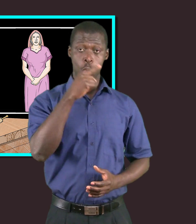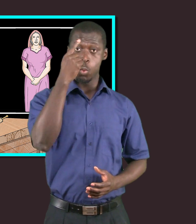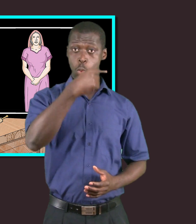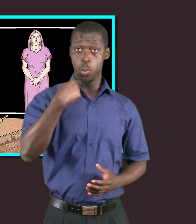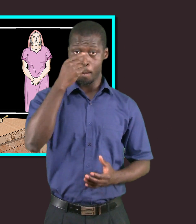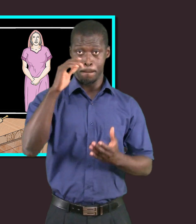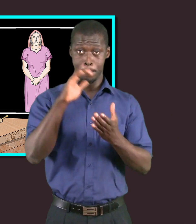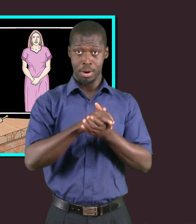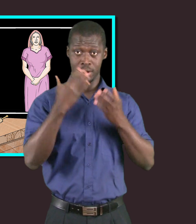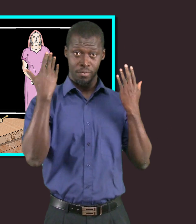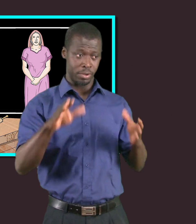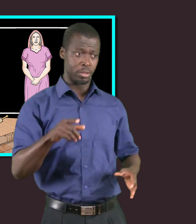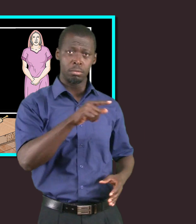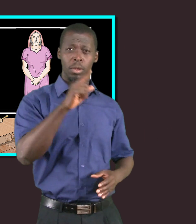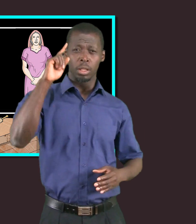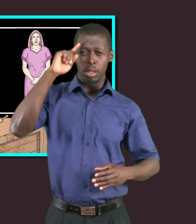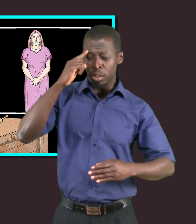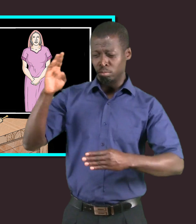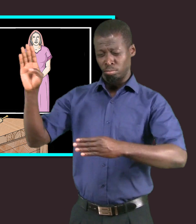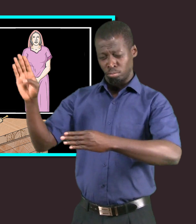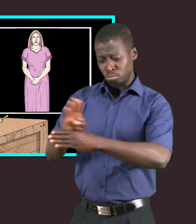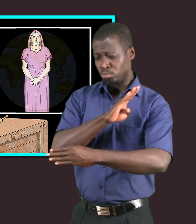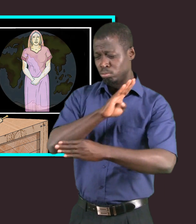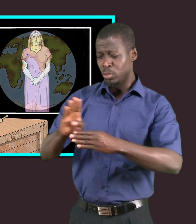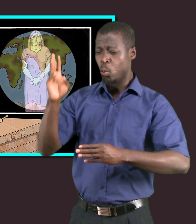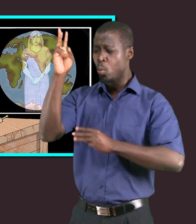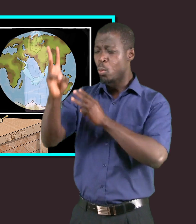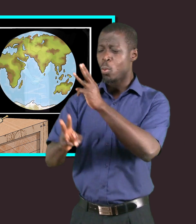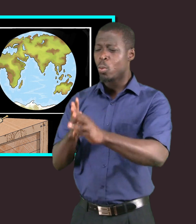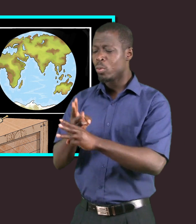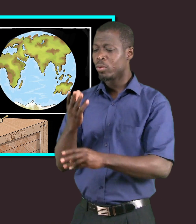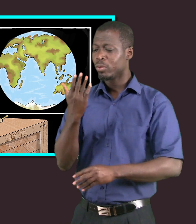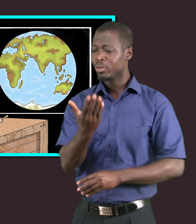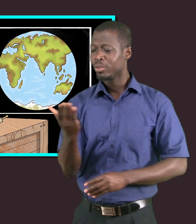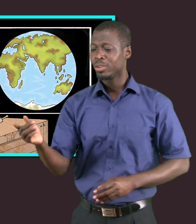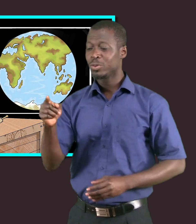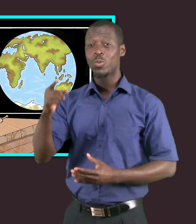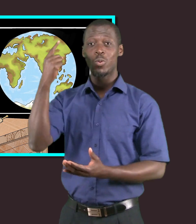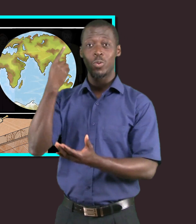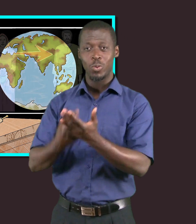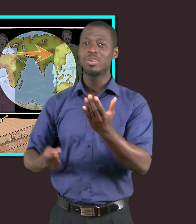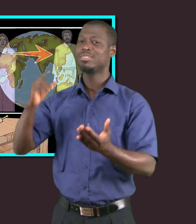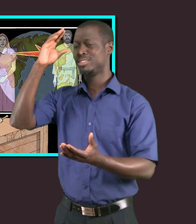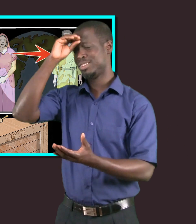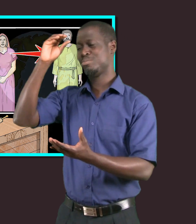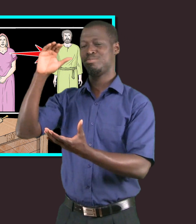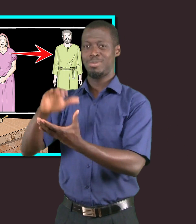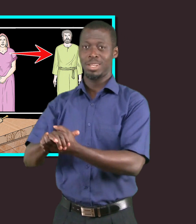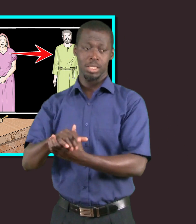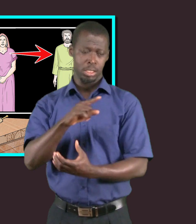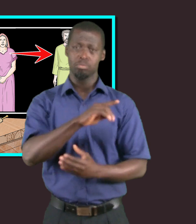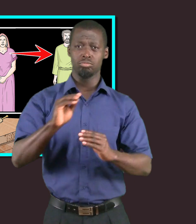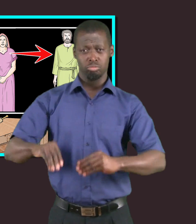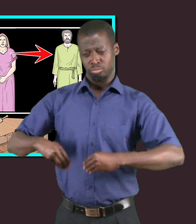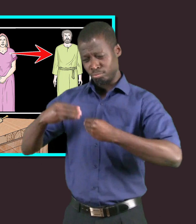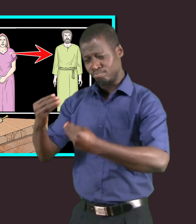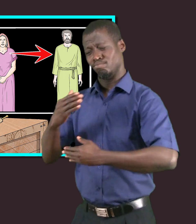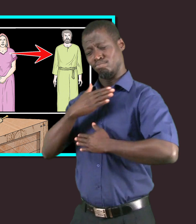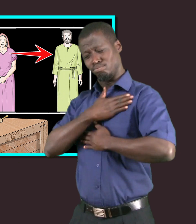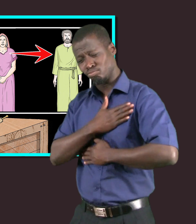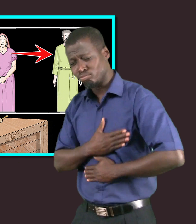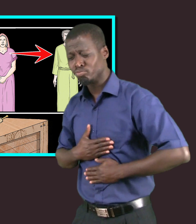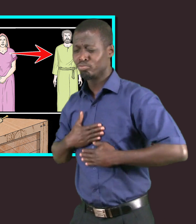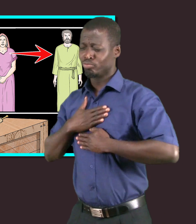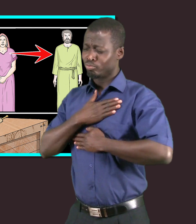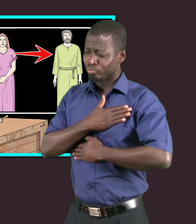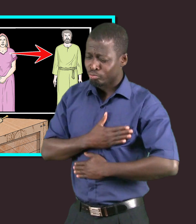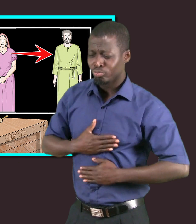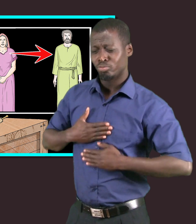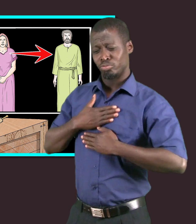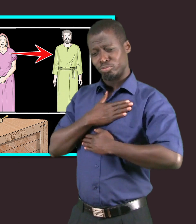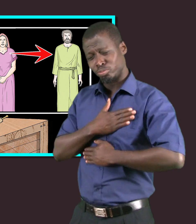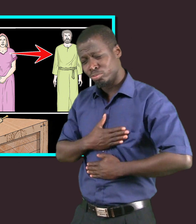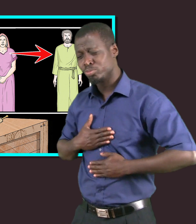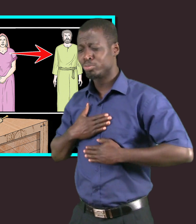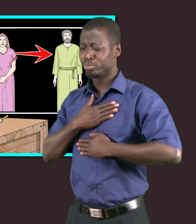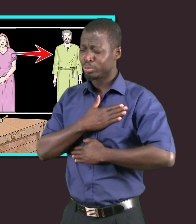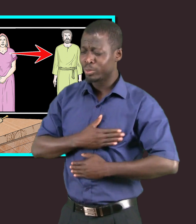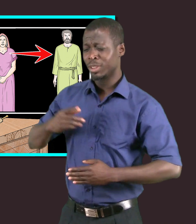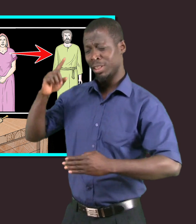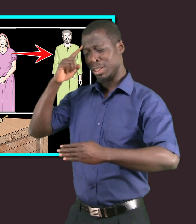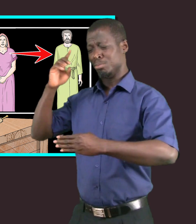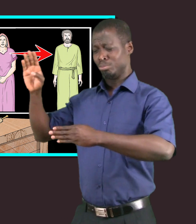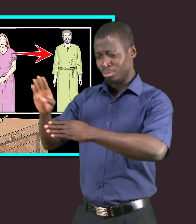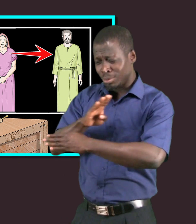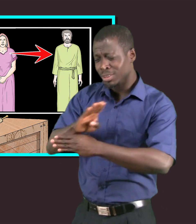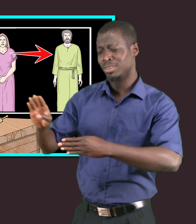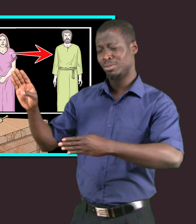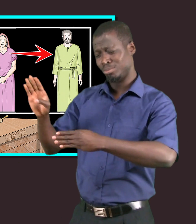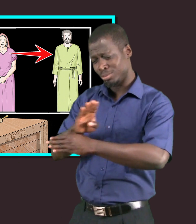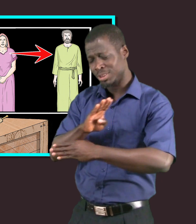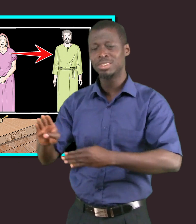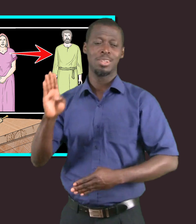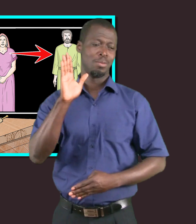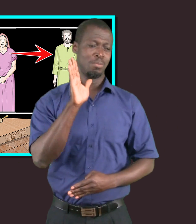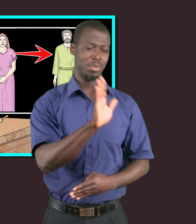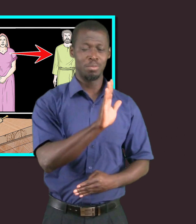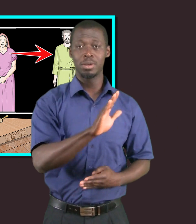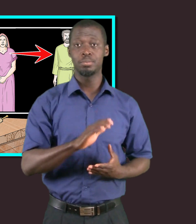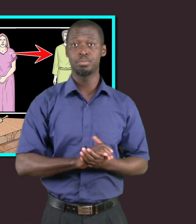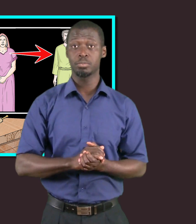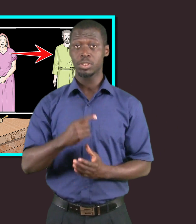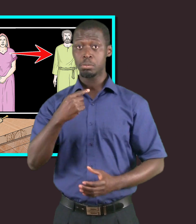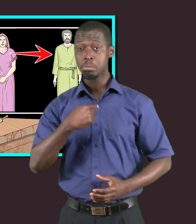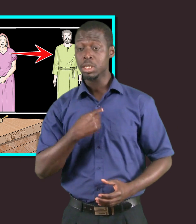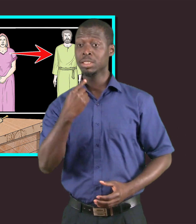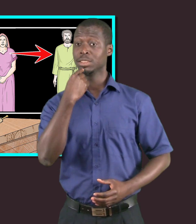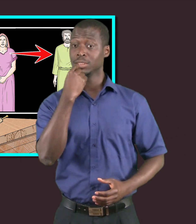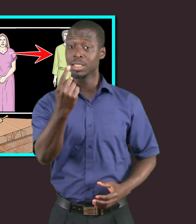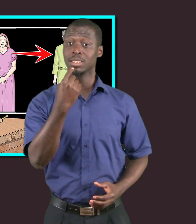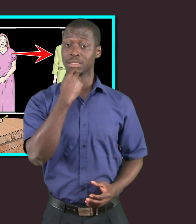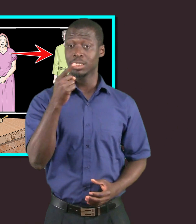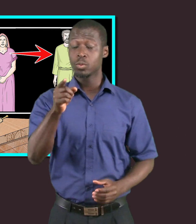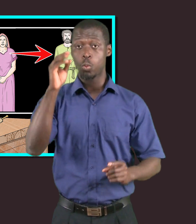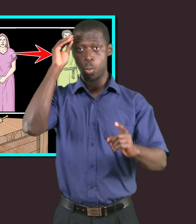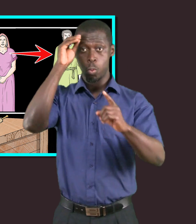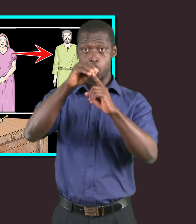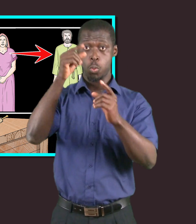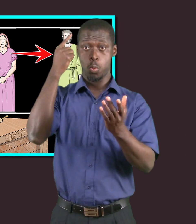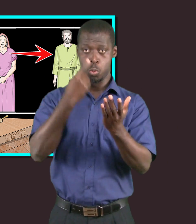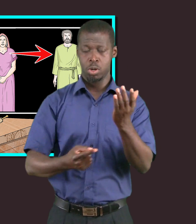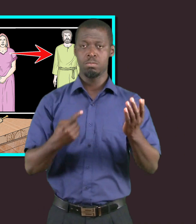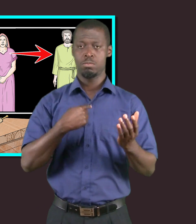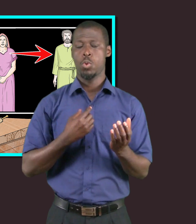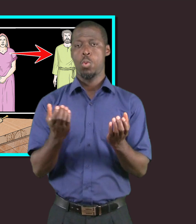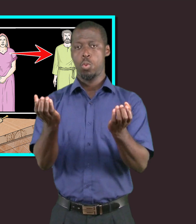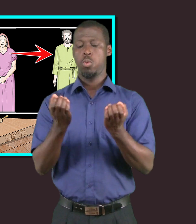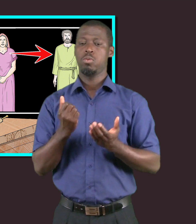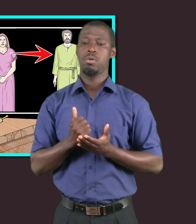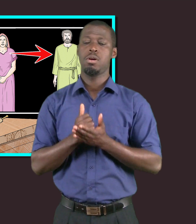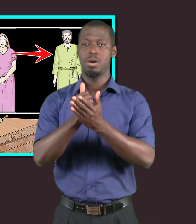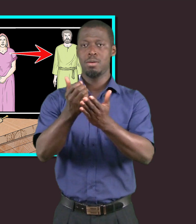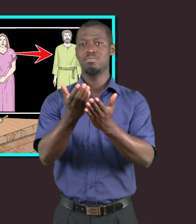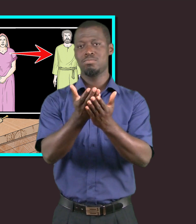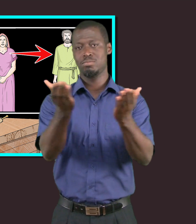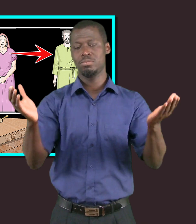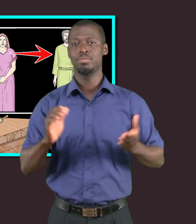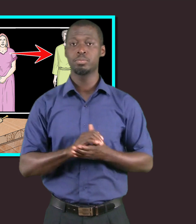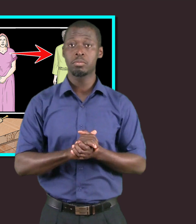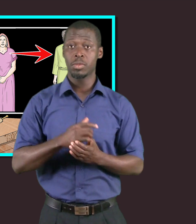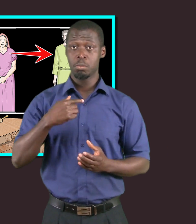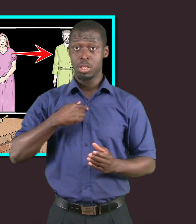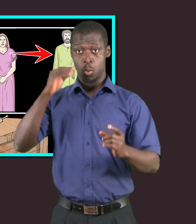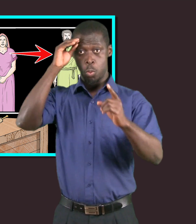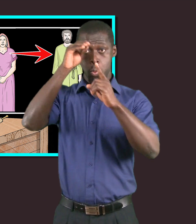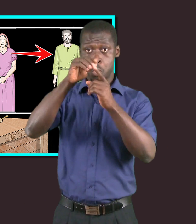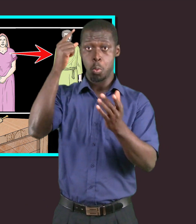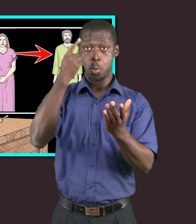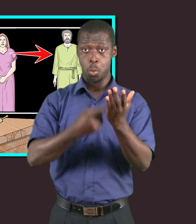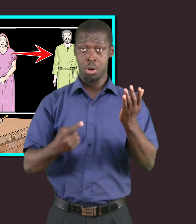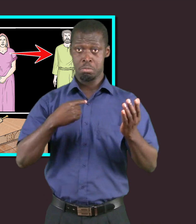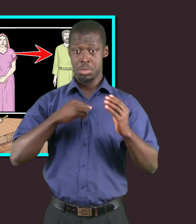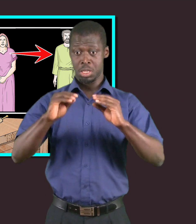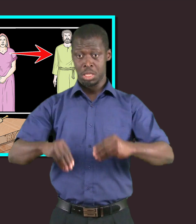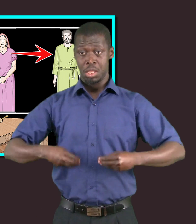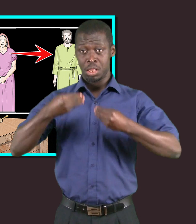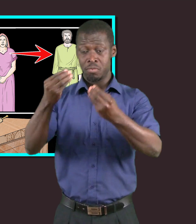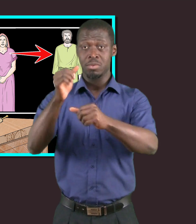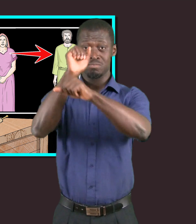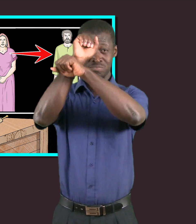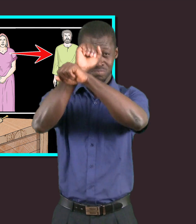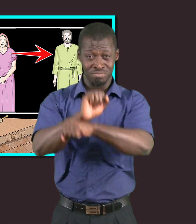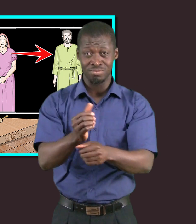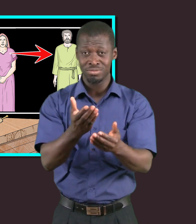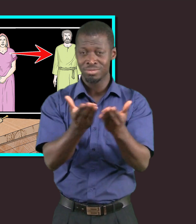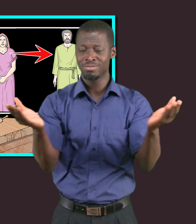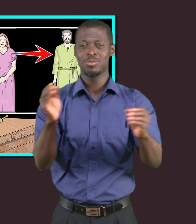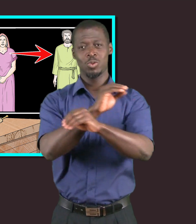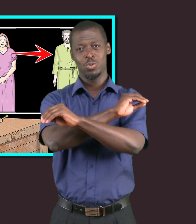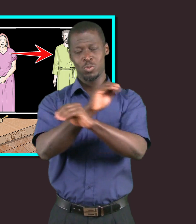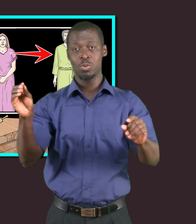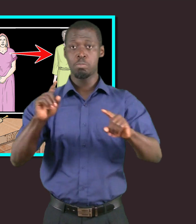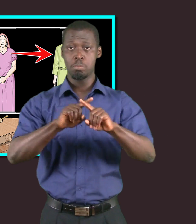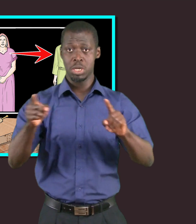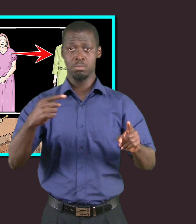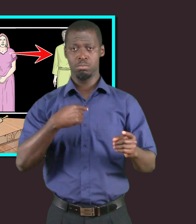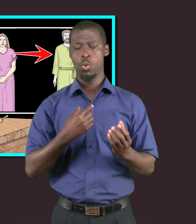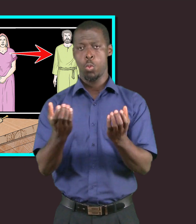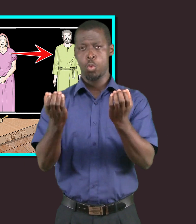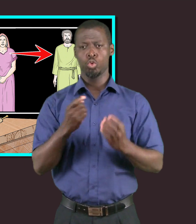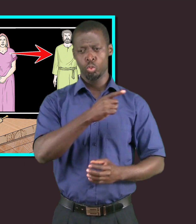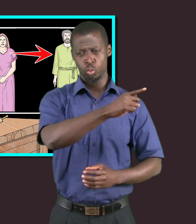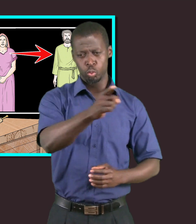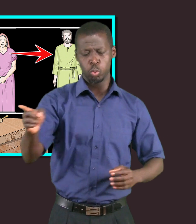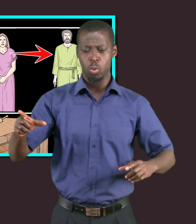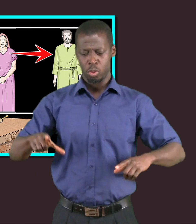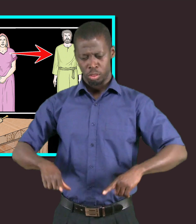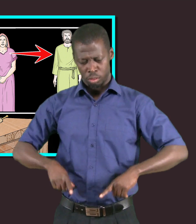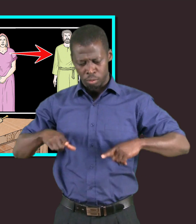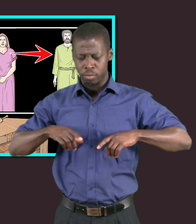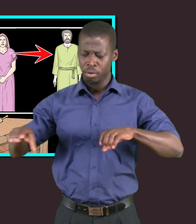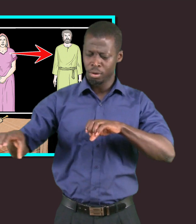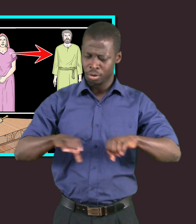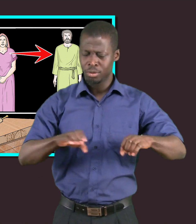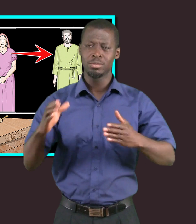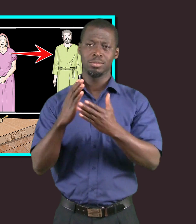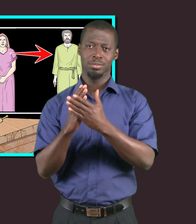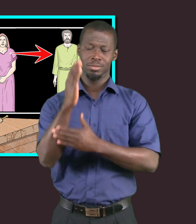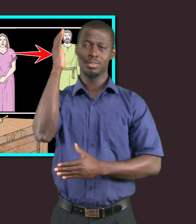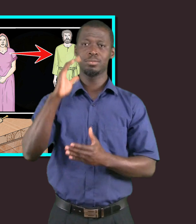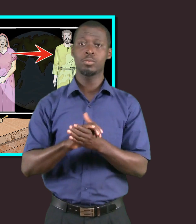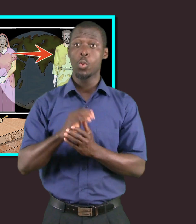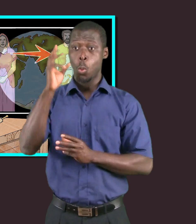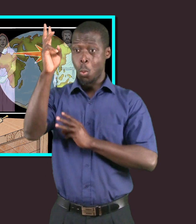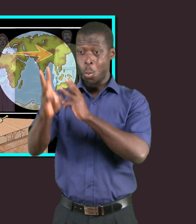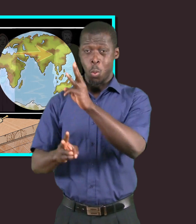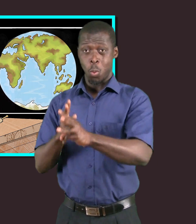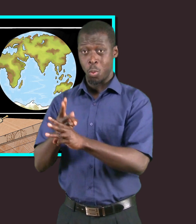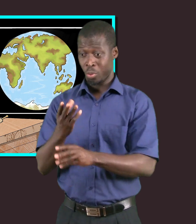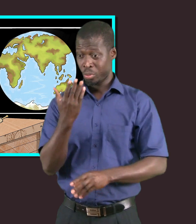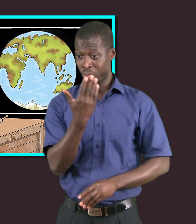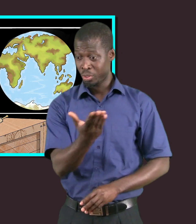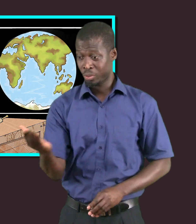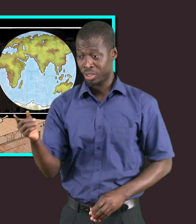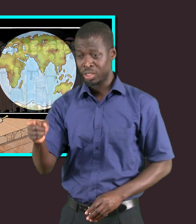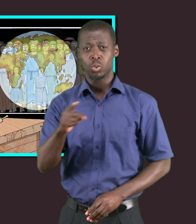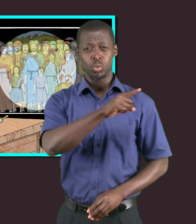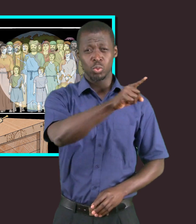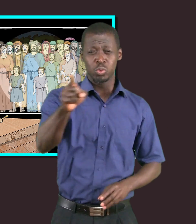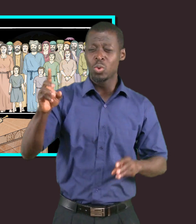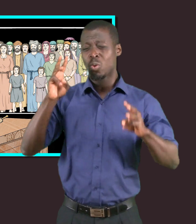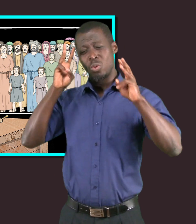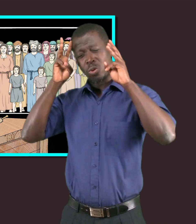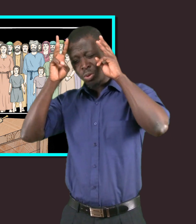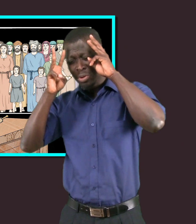But the married woman is concerned about the affairs of this world, how she can please her husband.